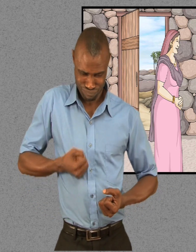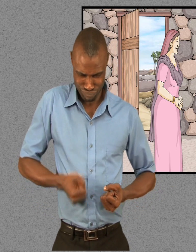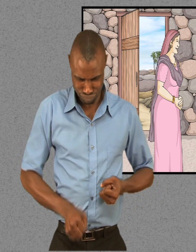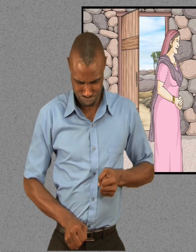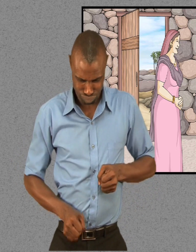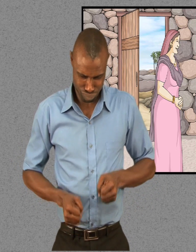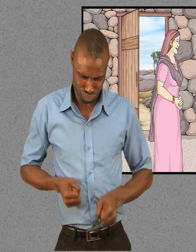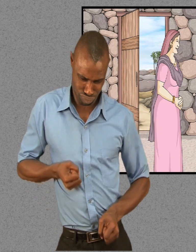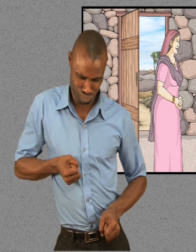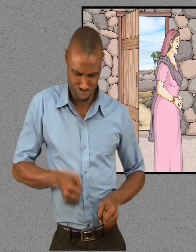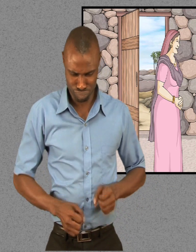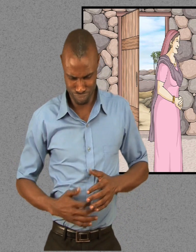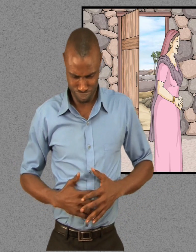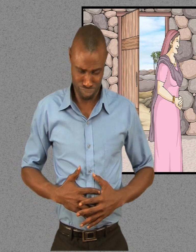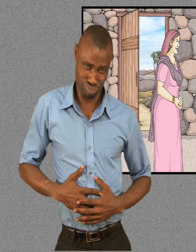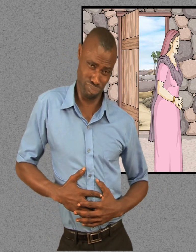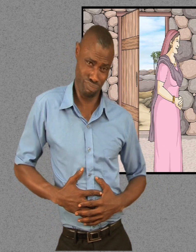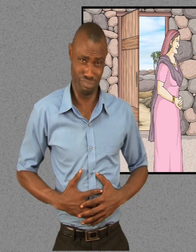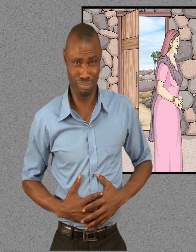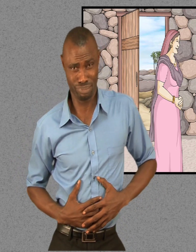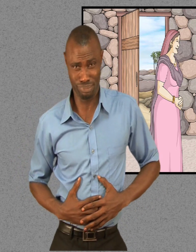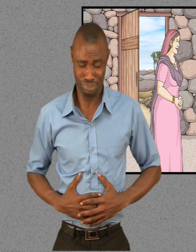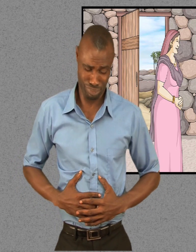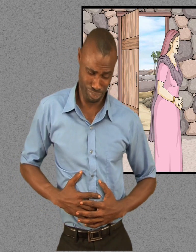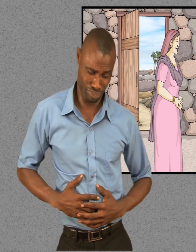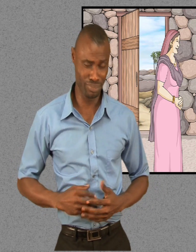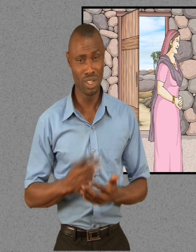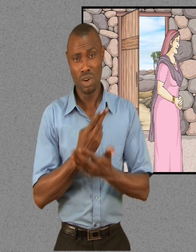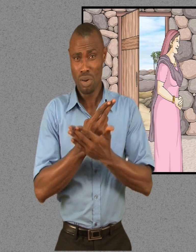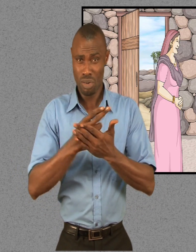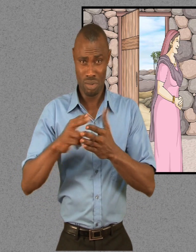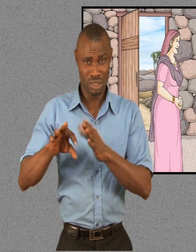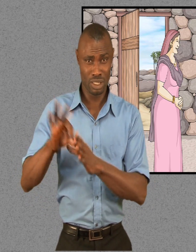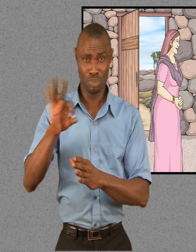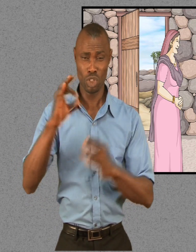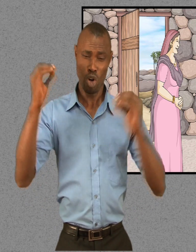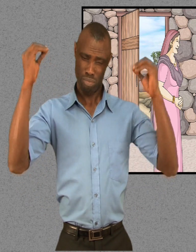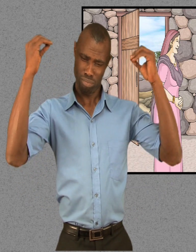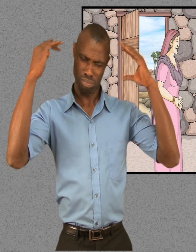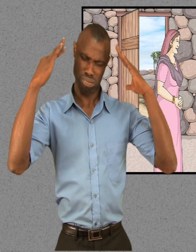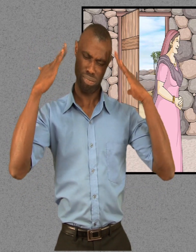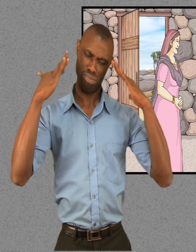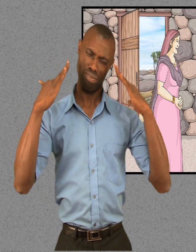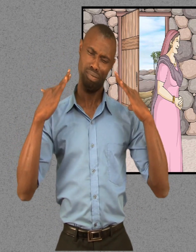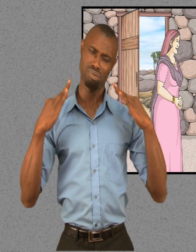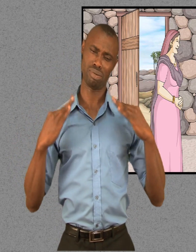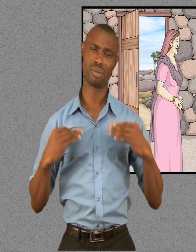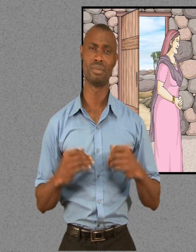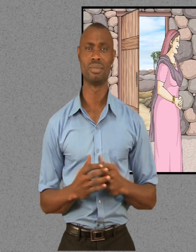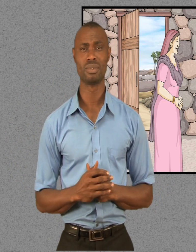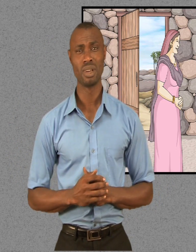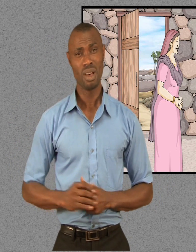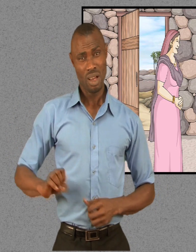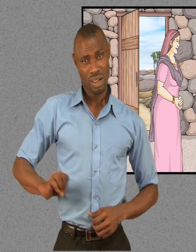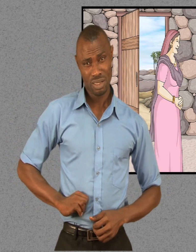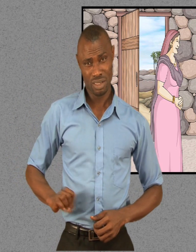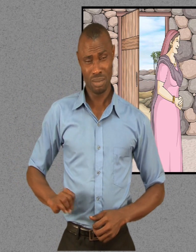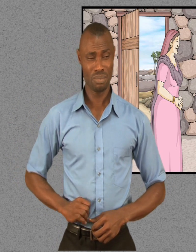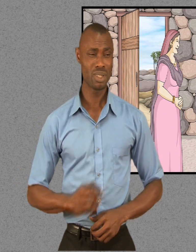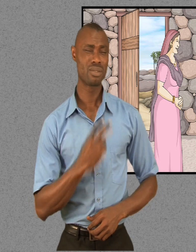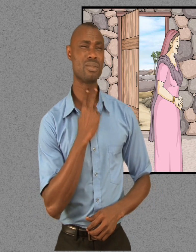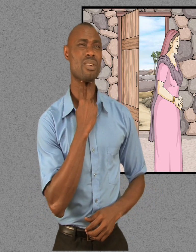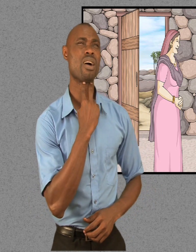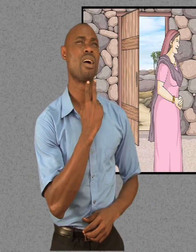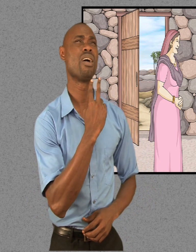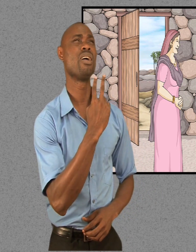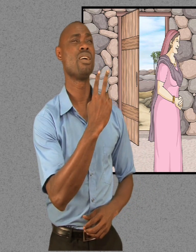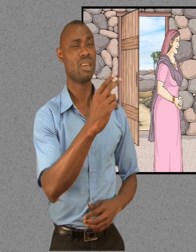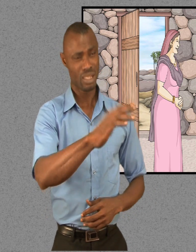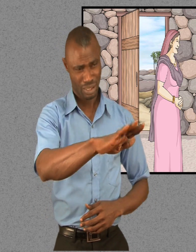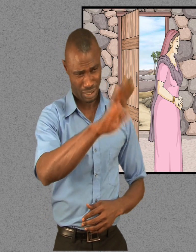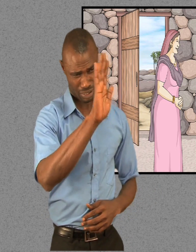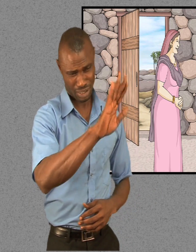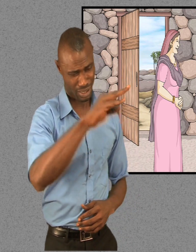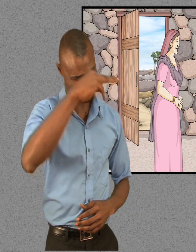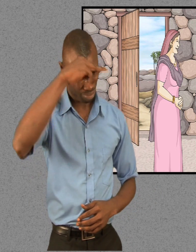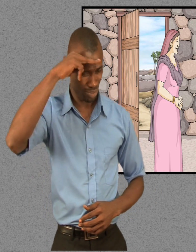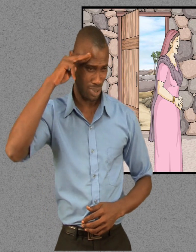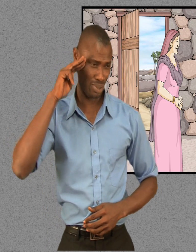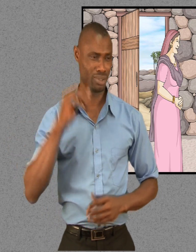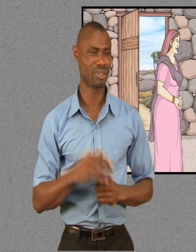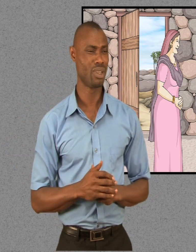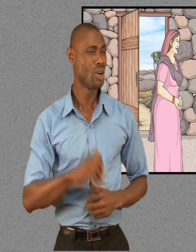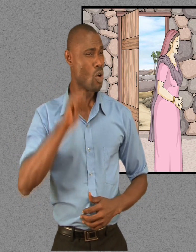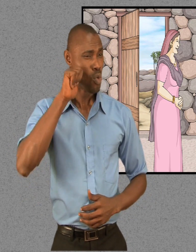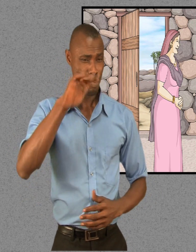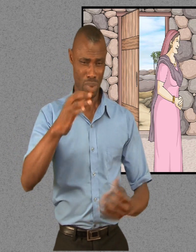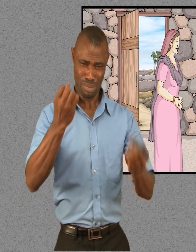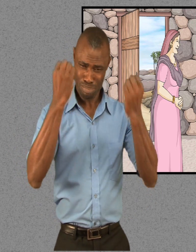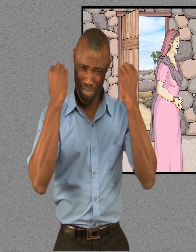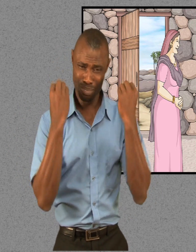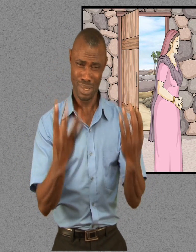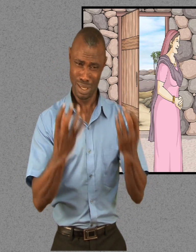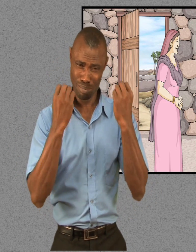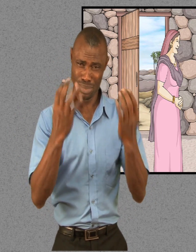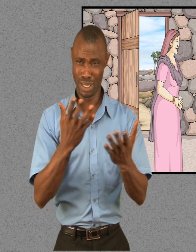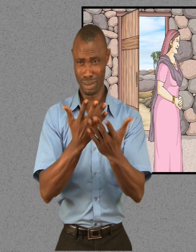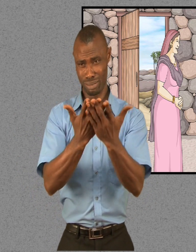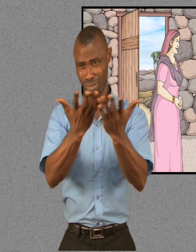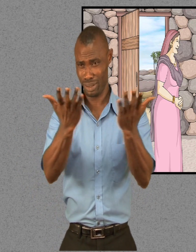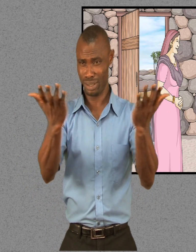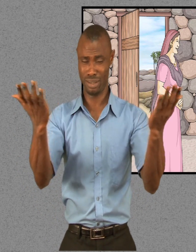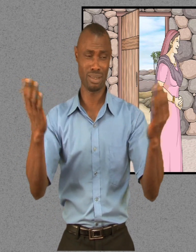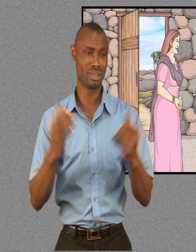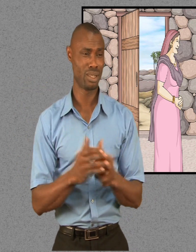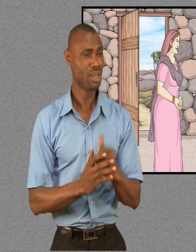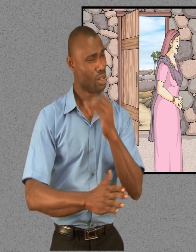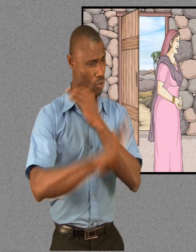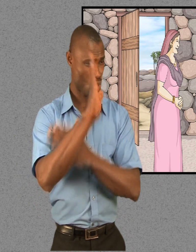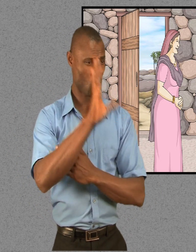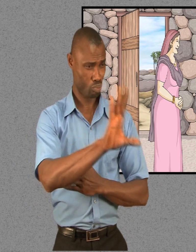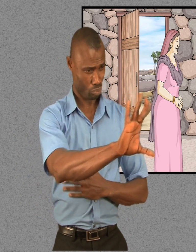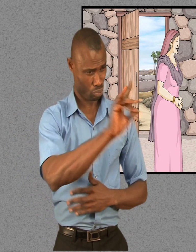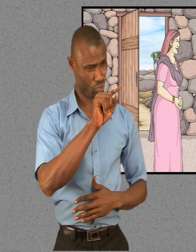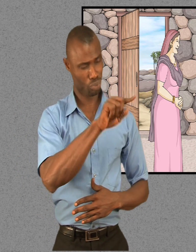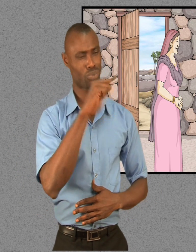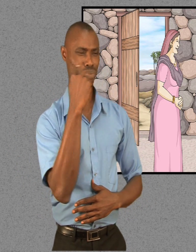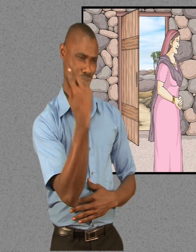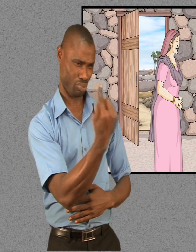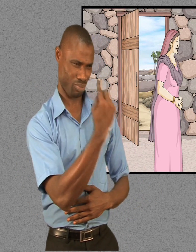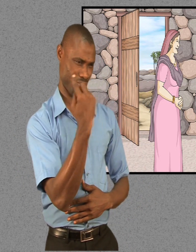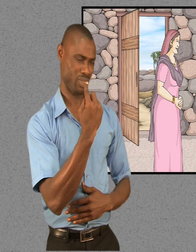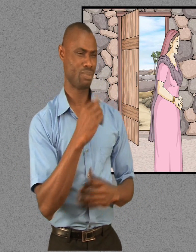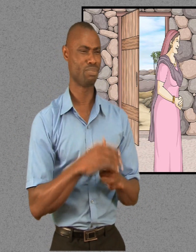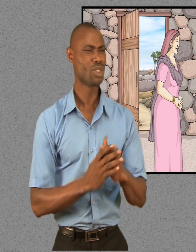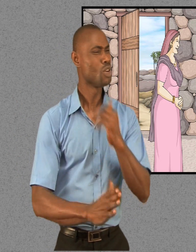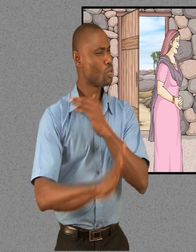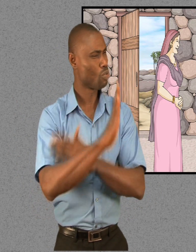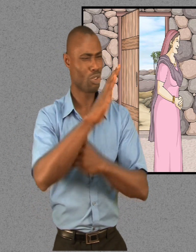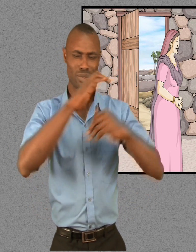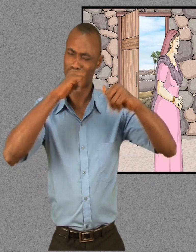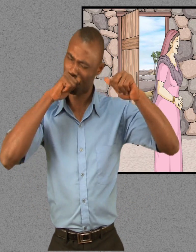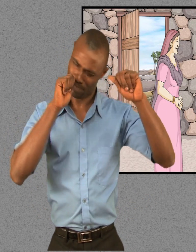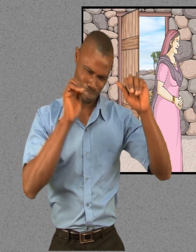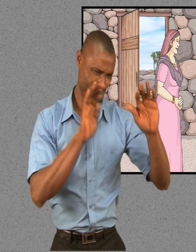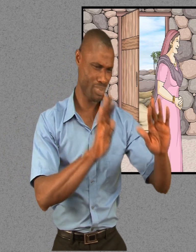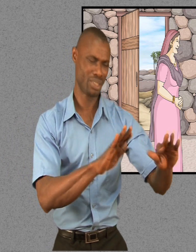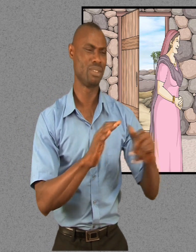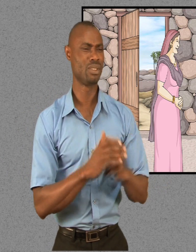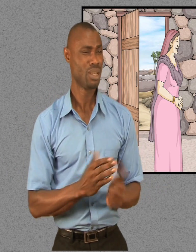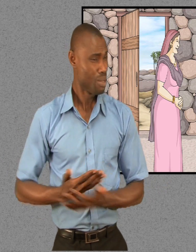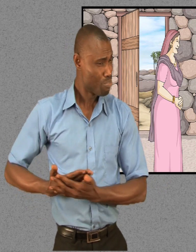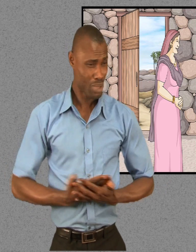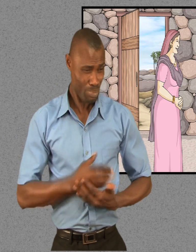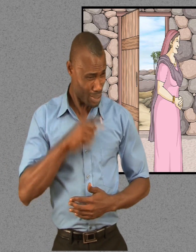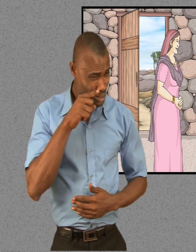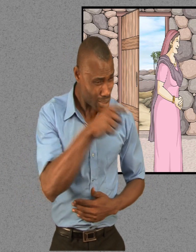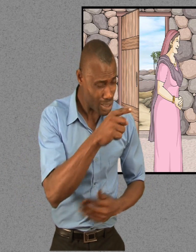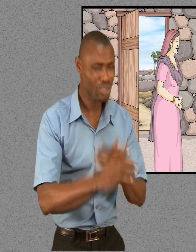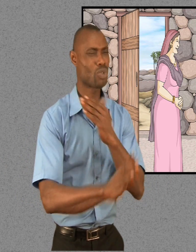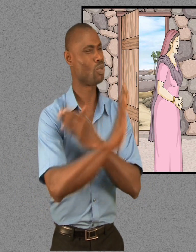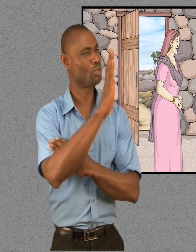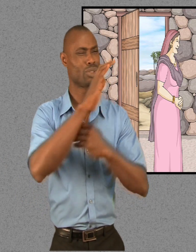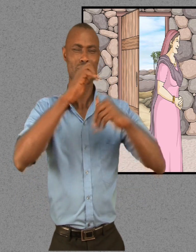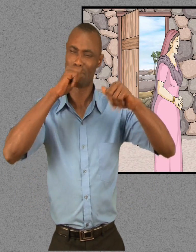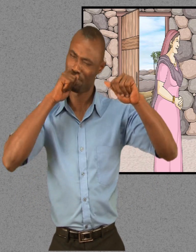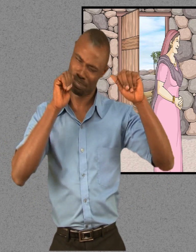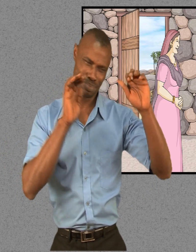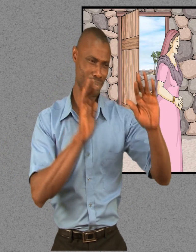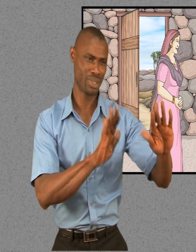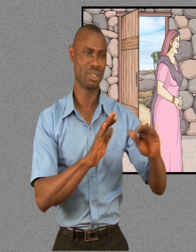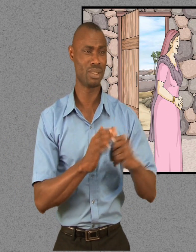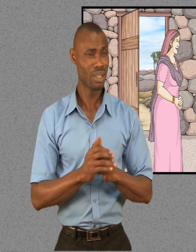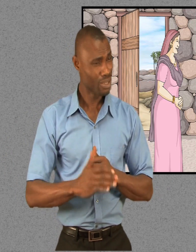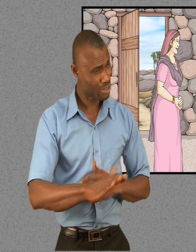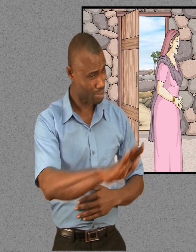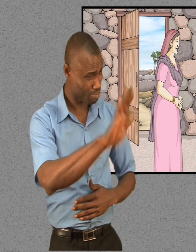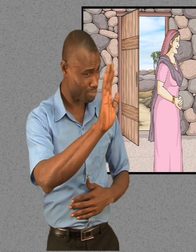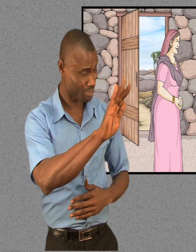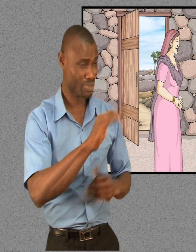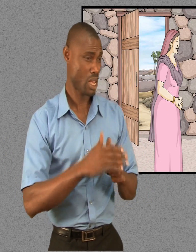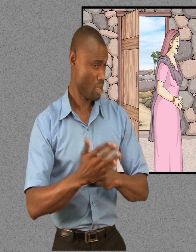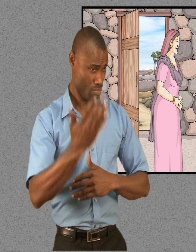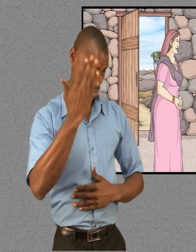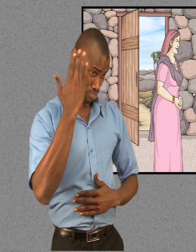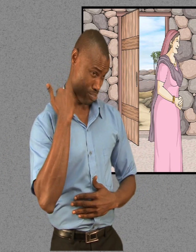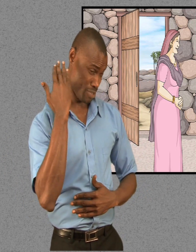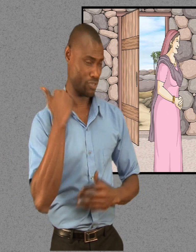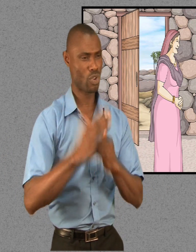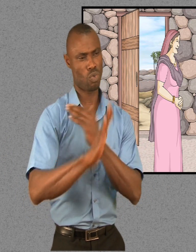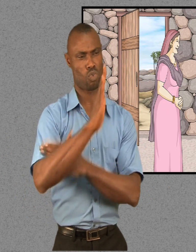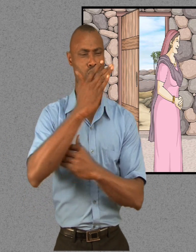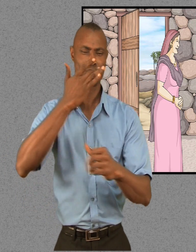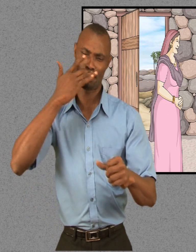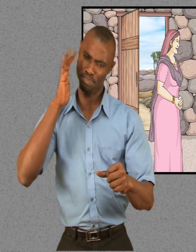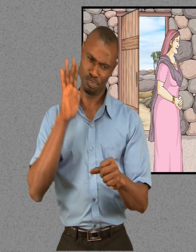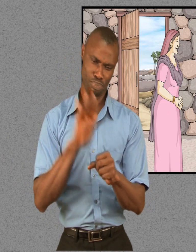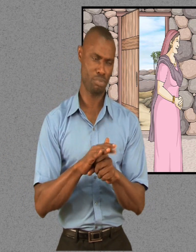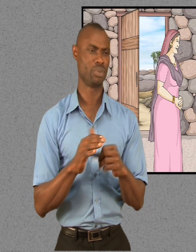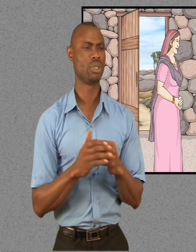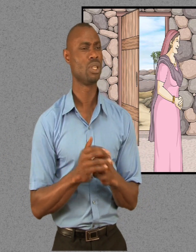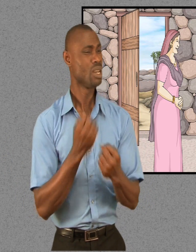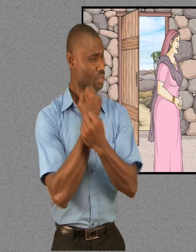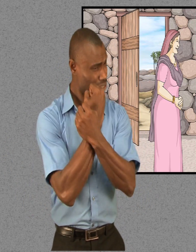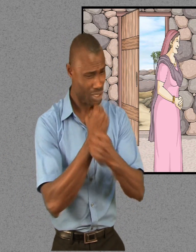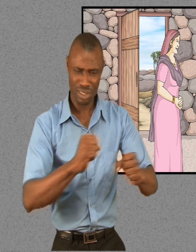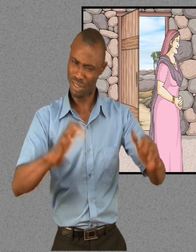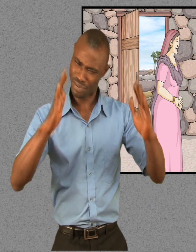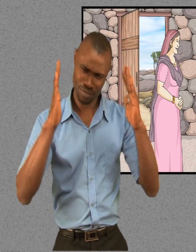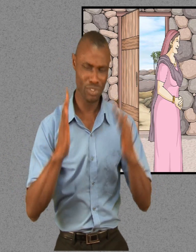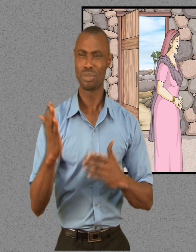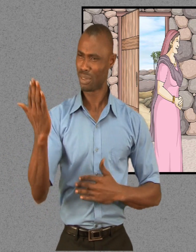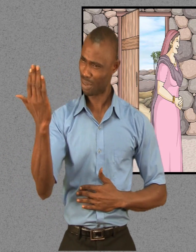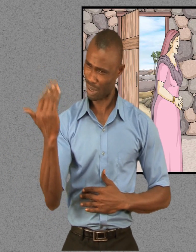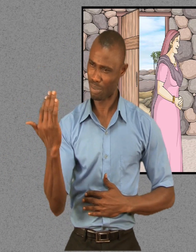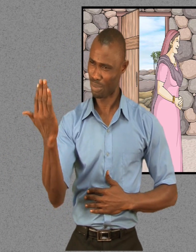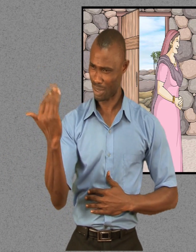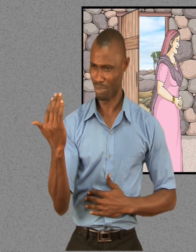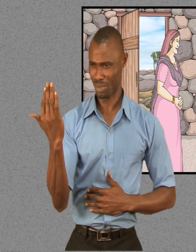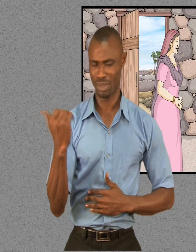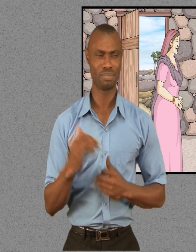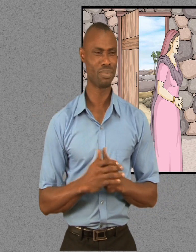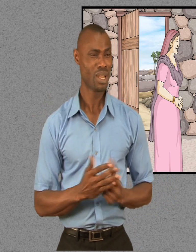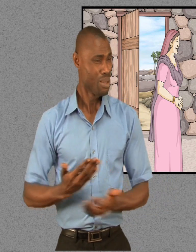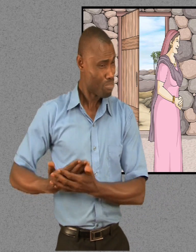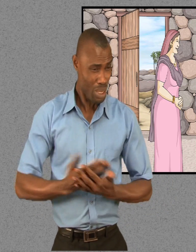Blessed is she who has believed that the Lord’s word to her will be fulfilled.” Then Mary said: “My soul magnifies the Lord, and my spirit rejoices in God my Savior! For He has looked with favor on the humble state of His servant.